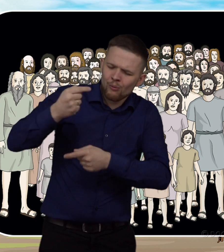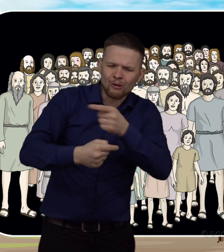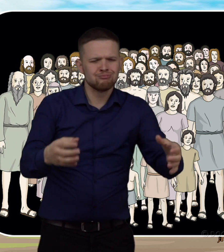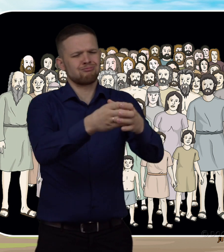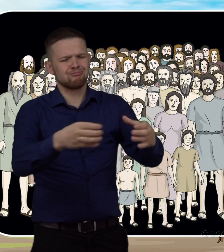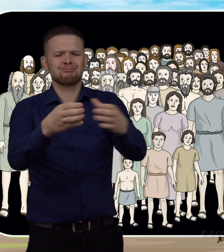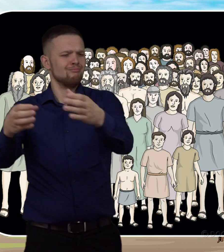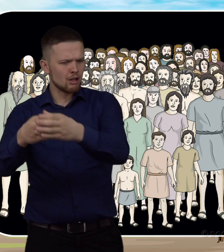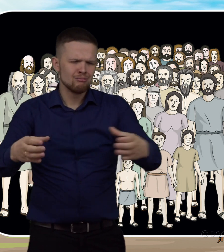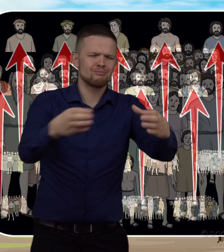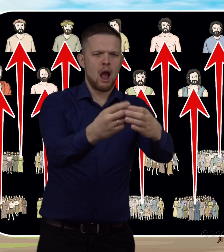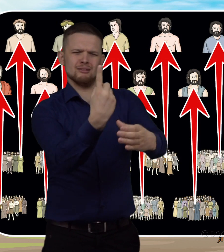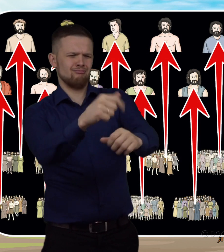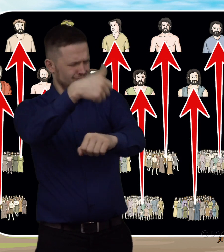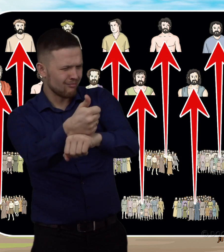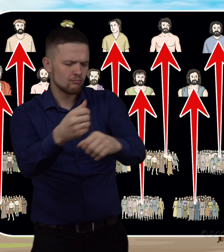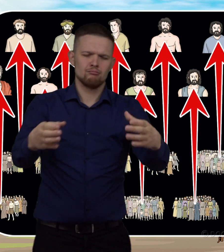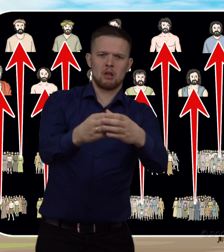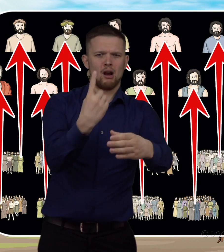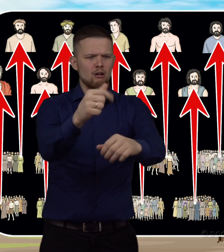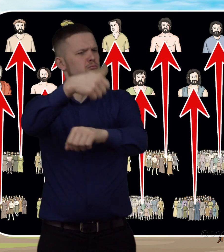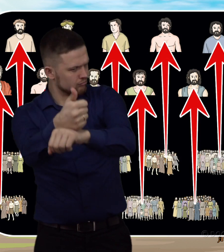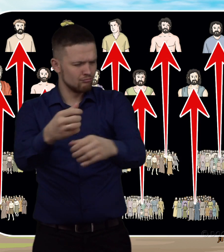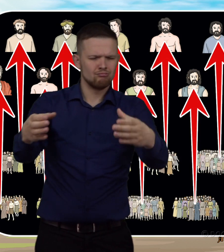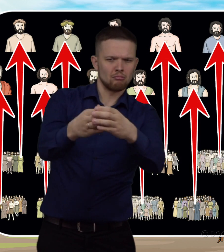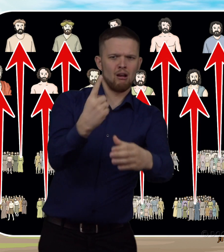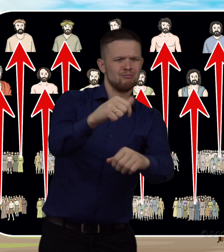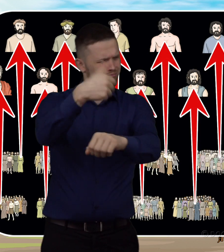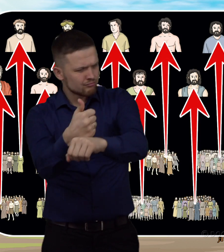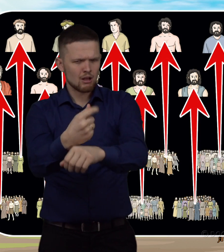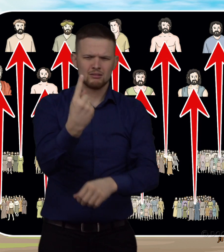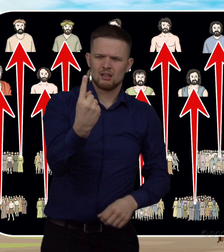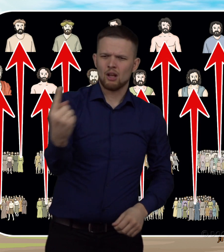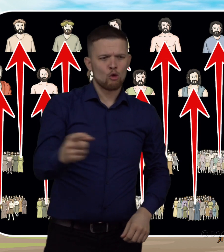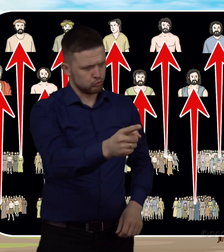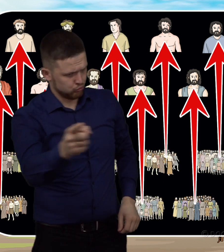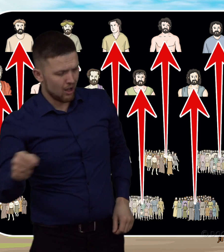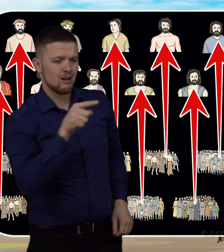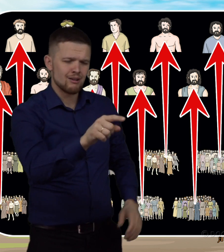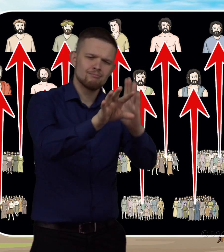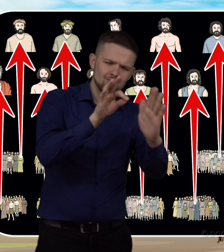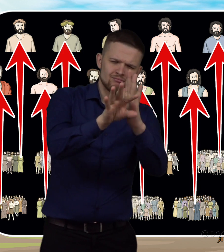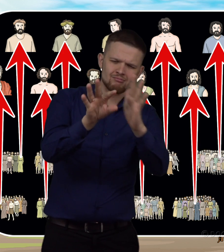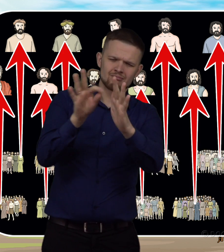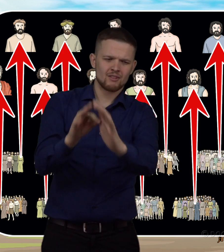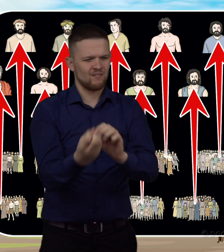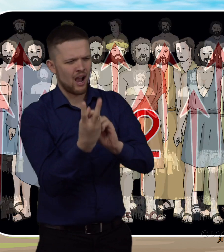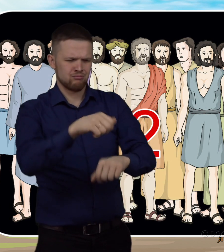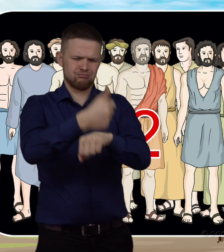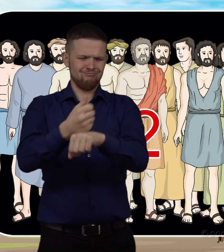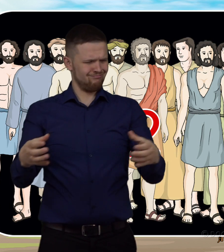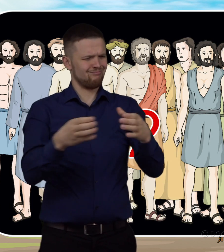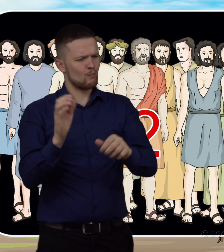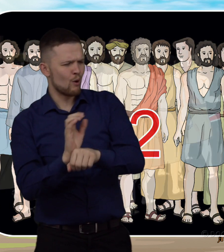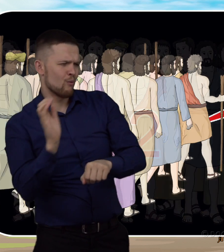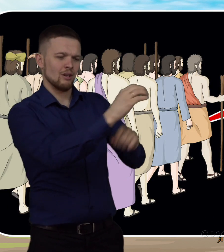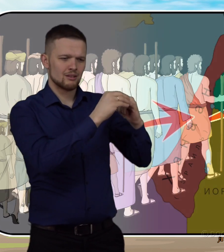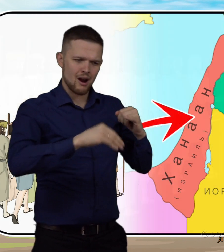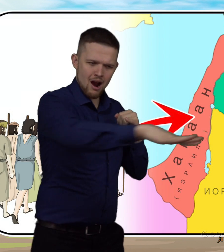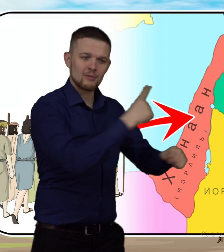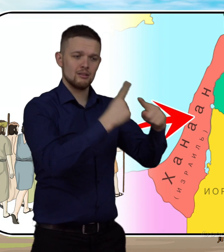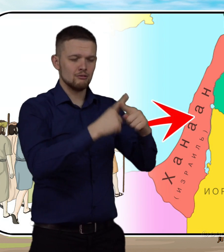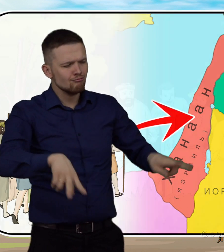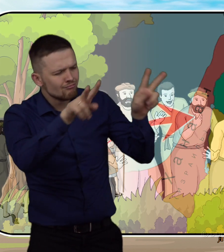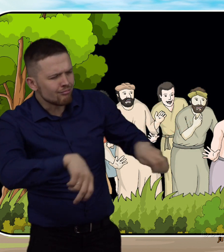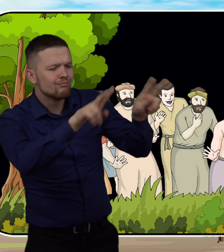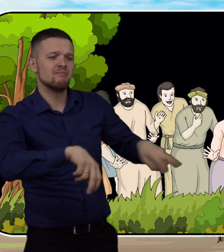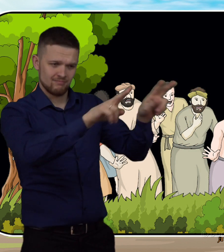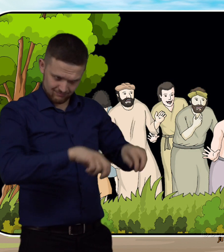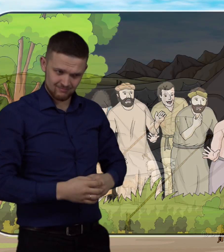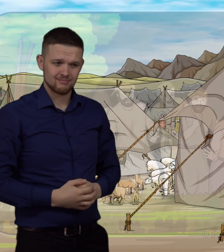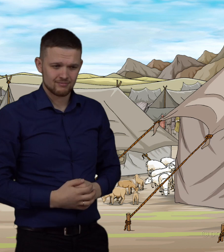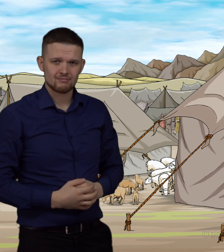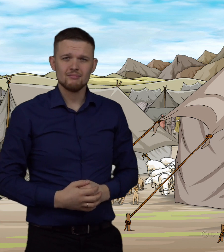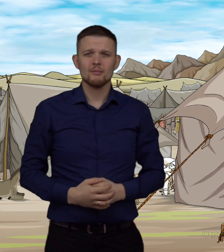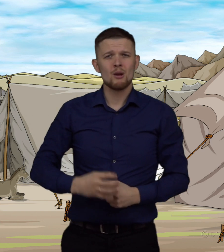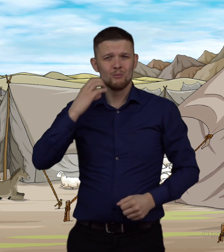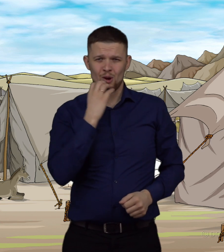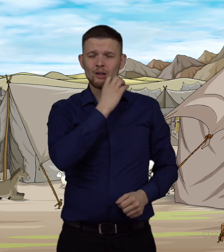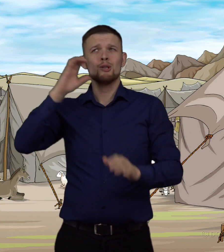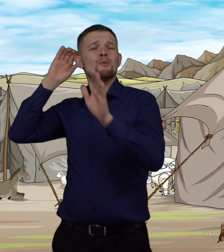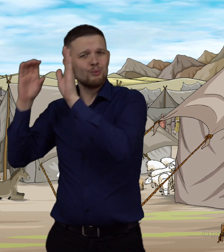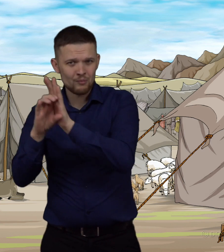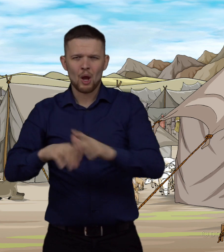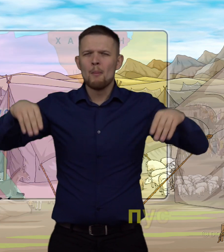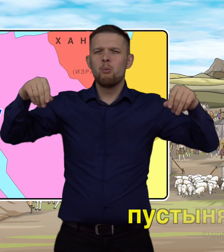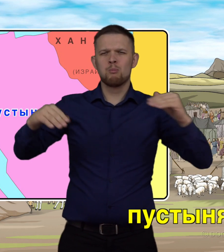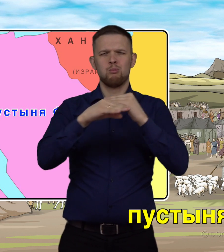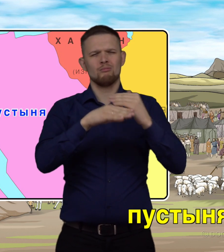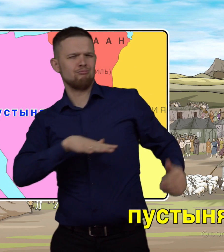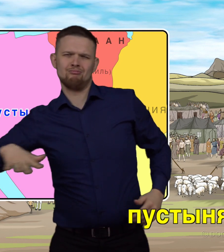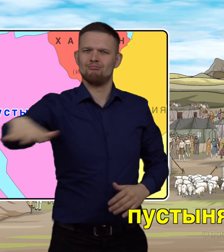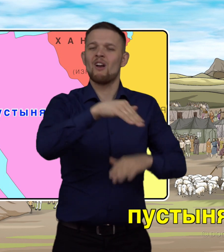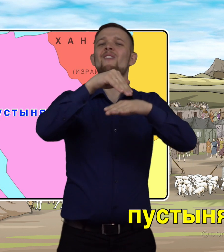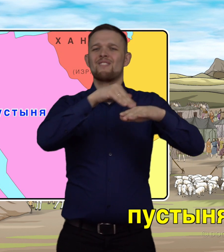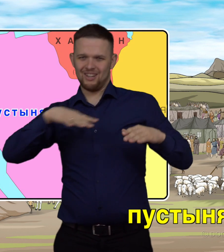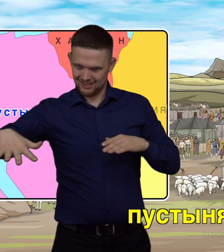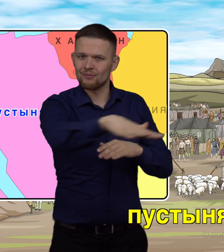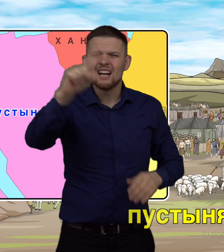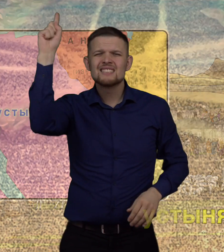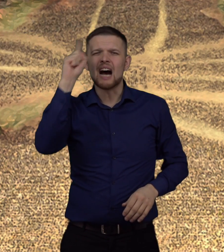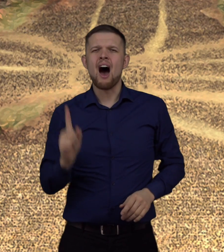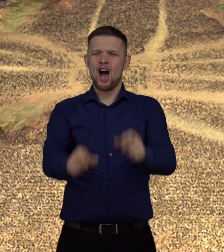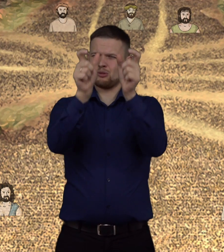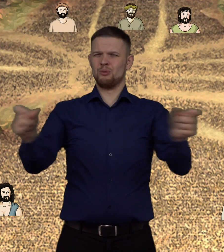From each of their fathers’ tribes send one man who is a leader among them.” So at the consent of the LORD, Moses sent them out from the Wilderness of Paran.